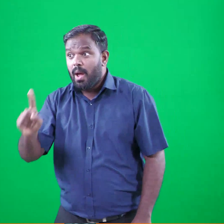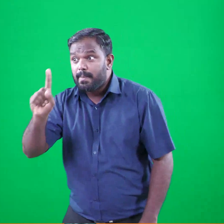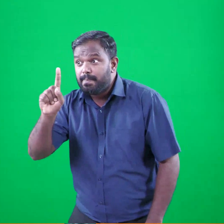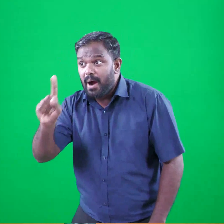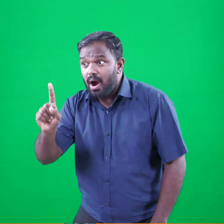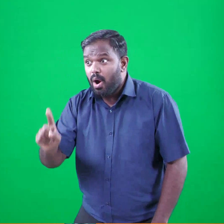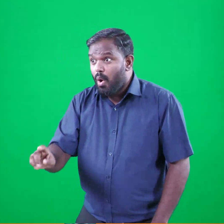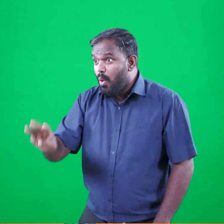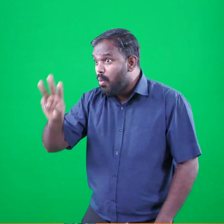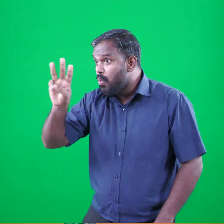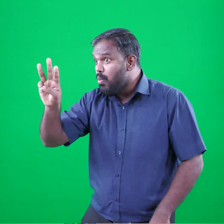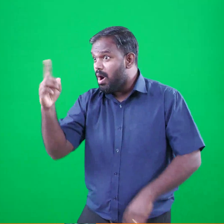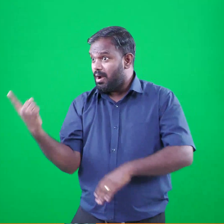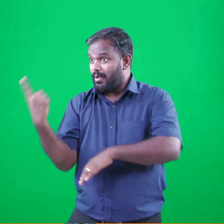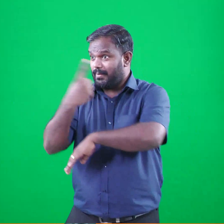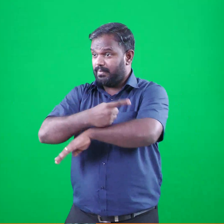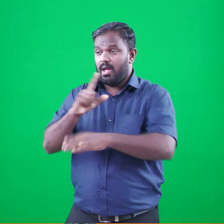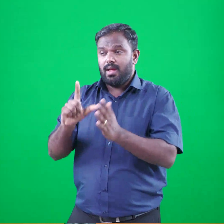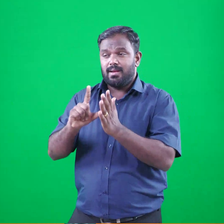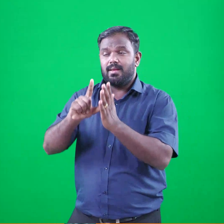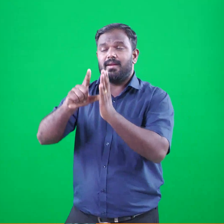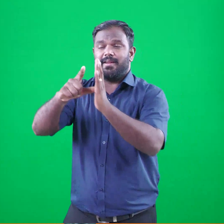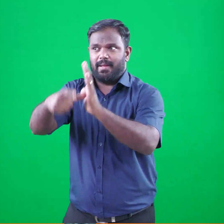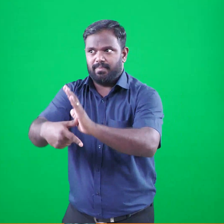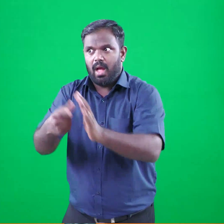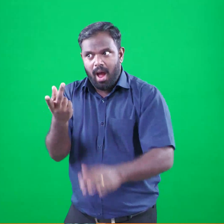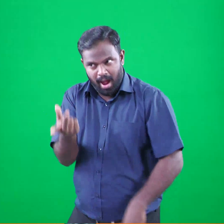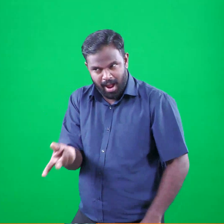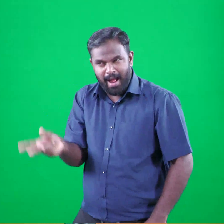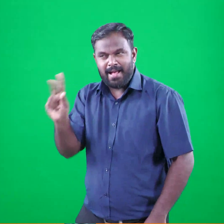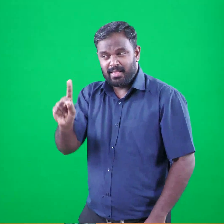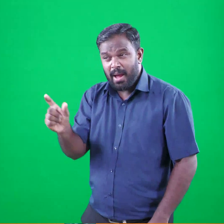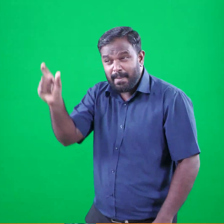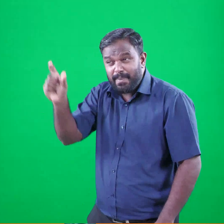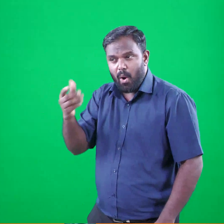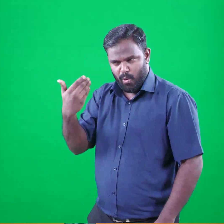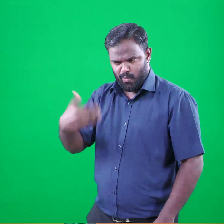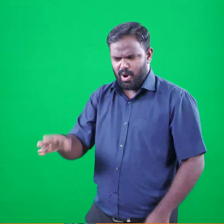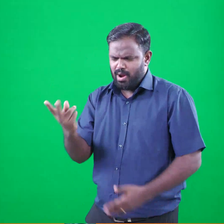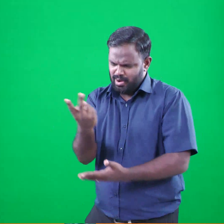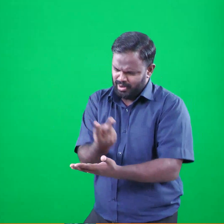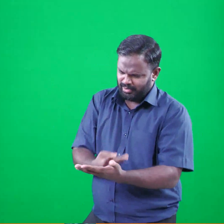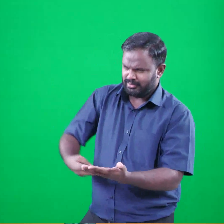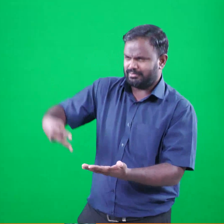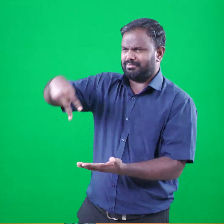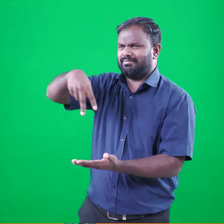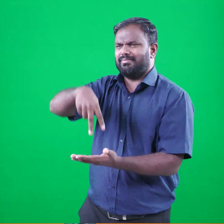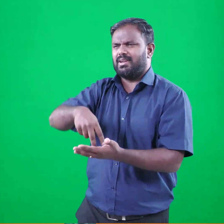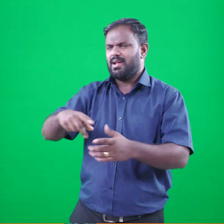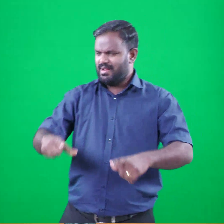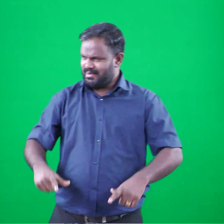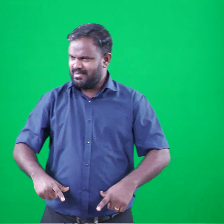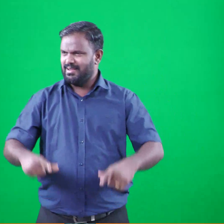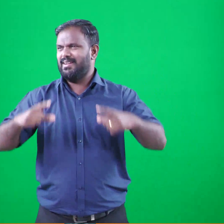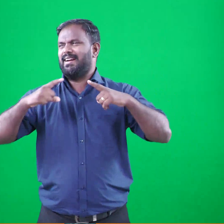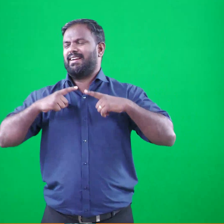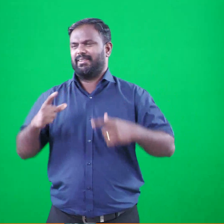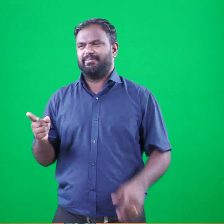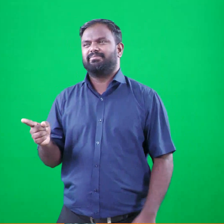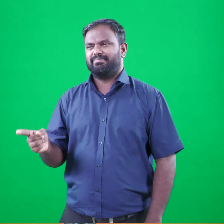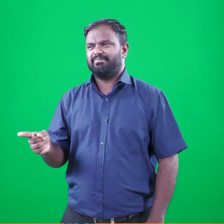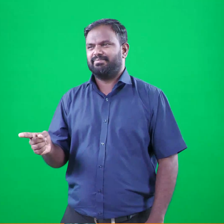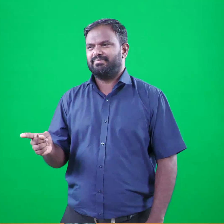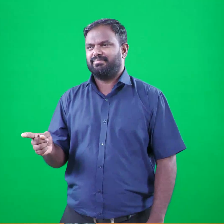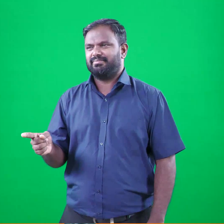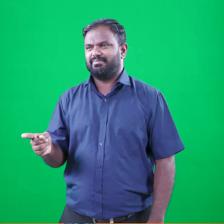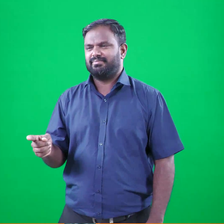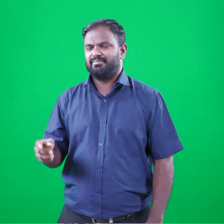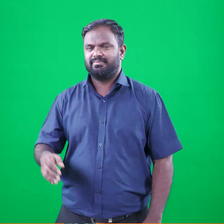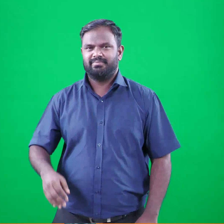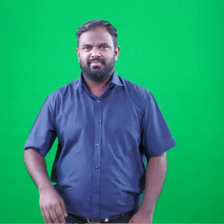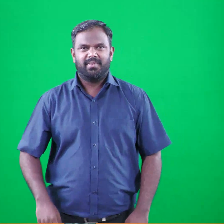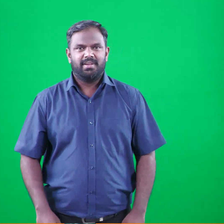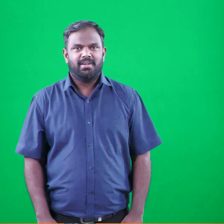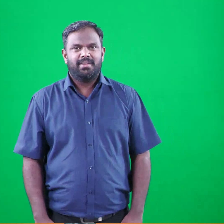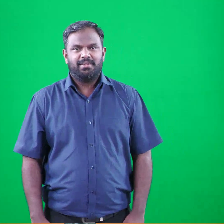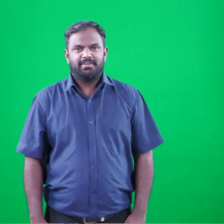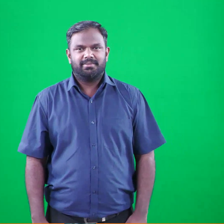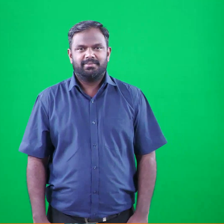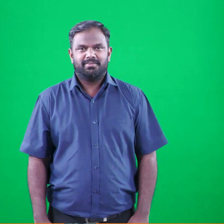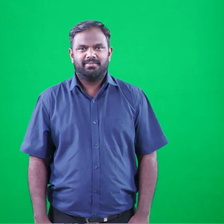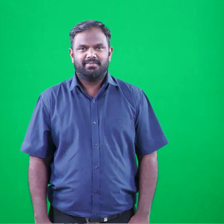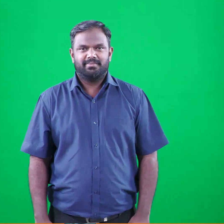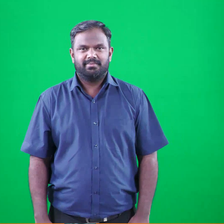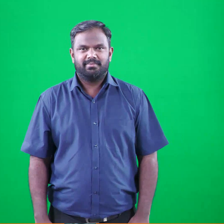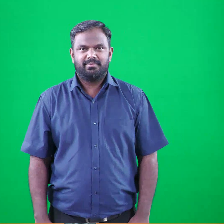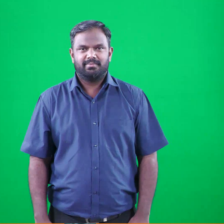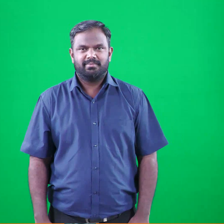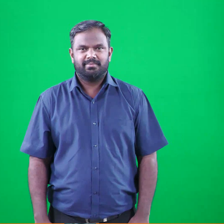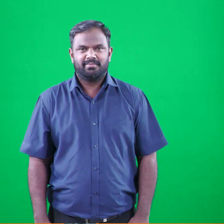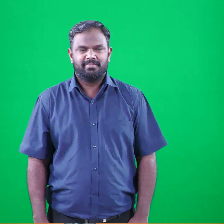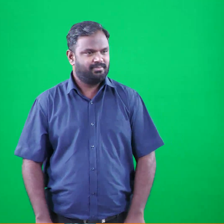And after three days He will rise again."